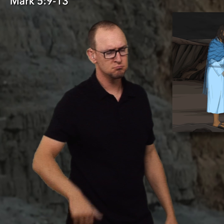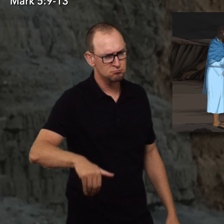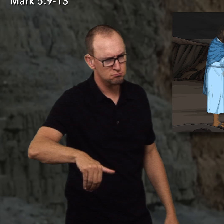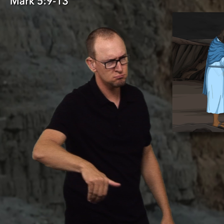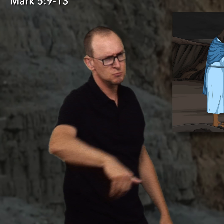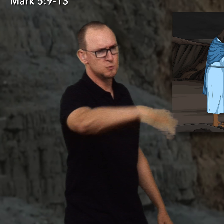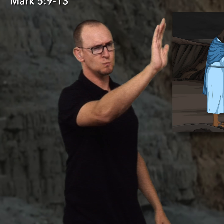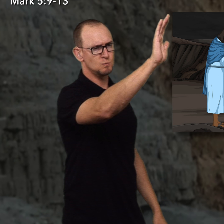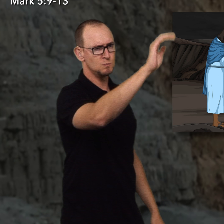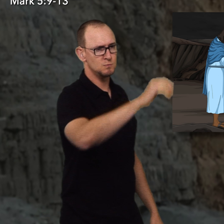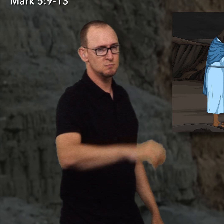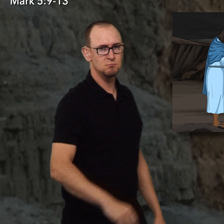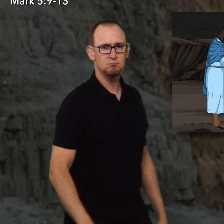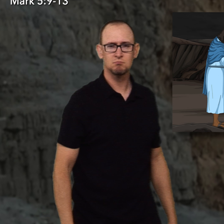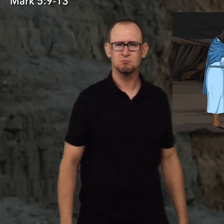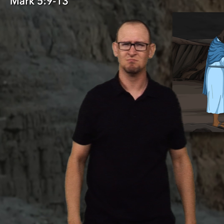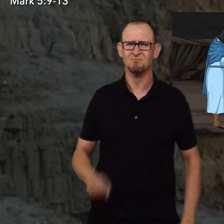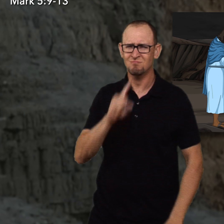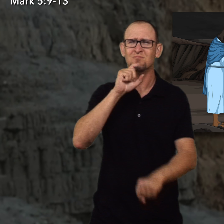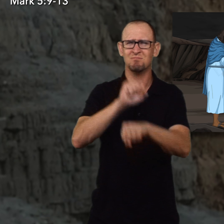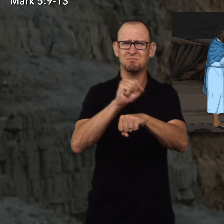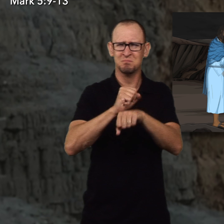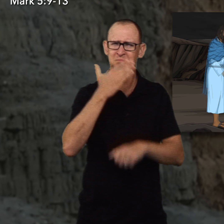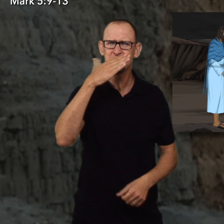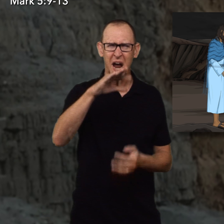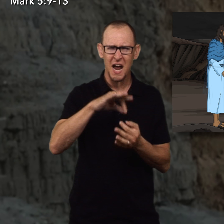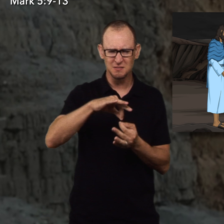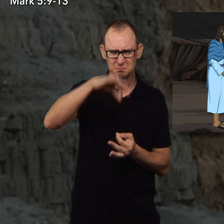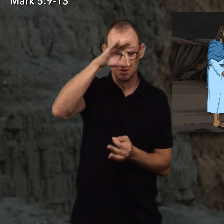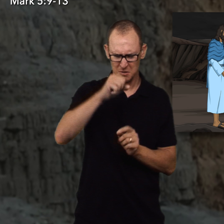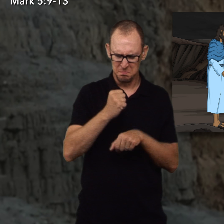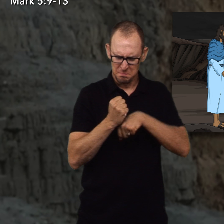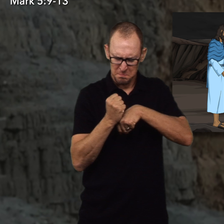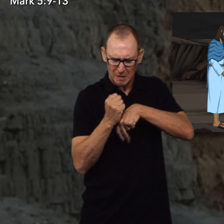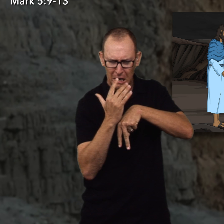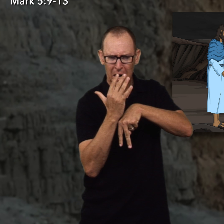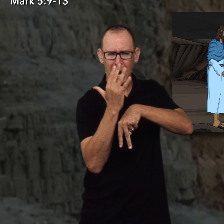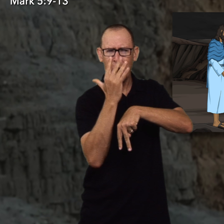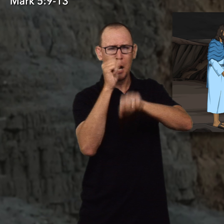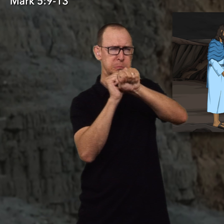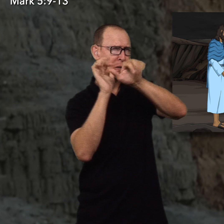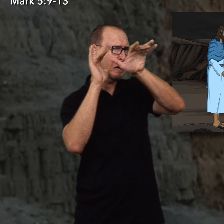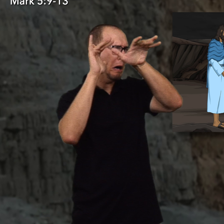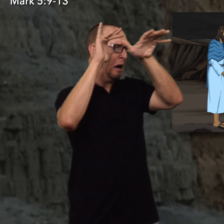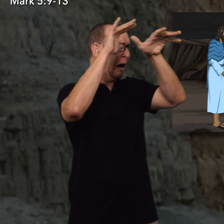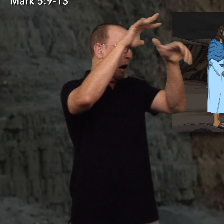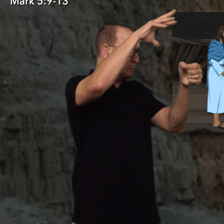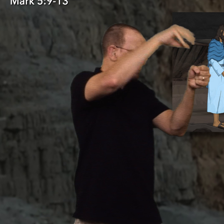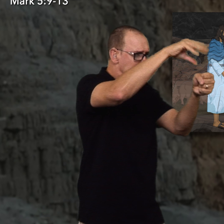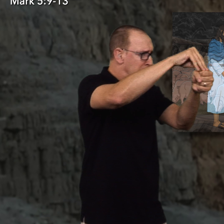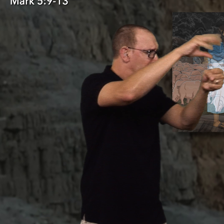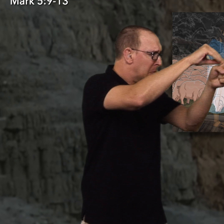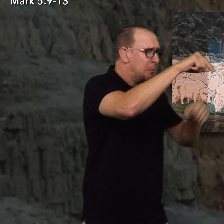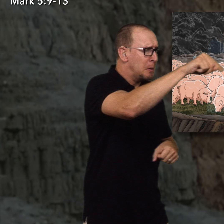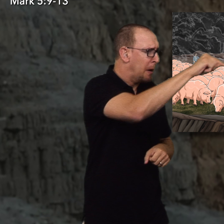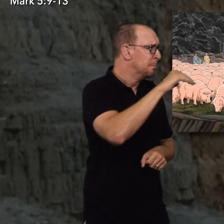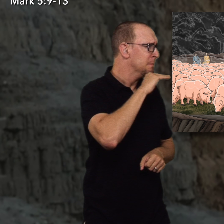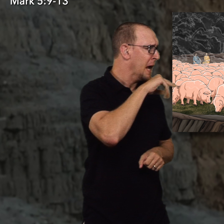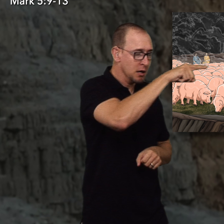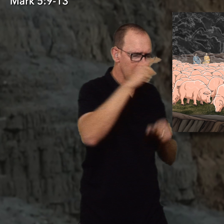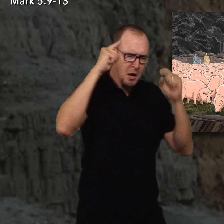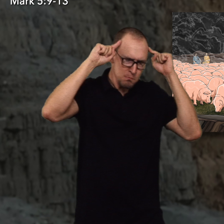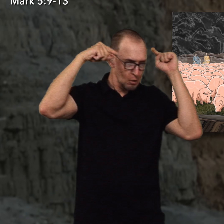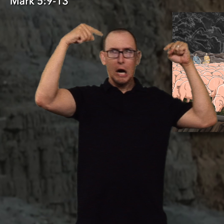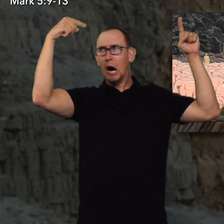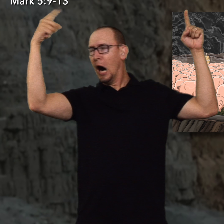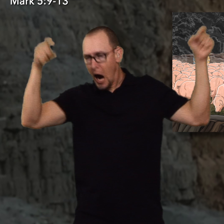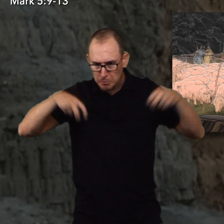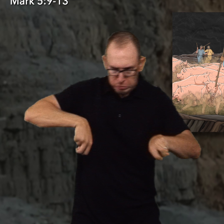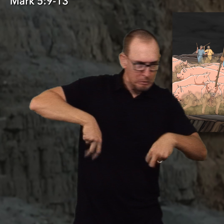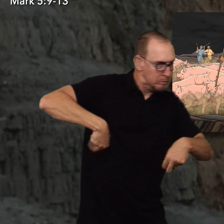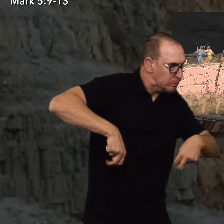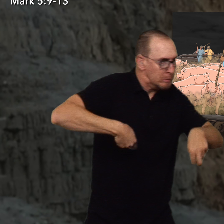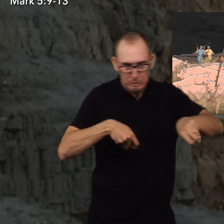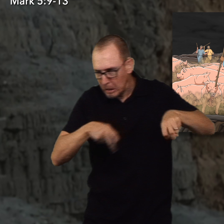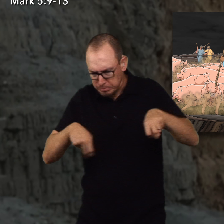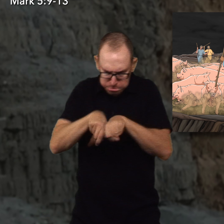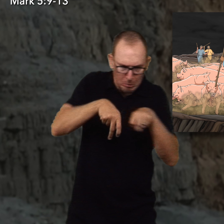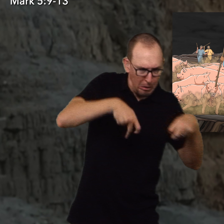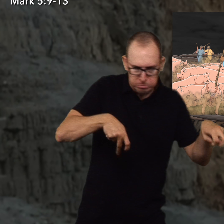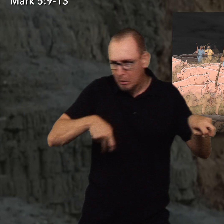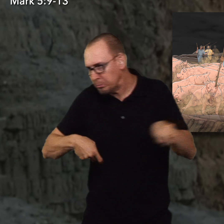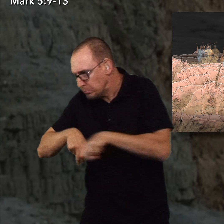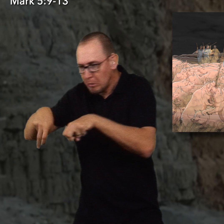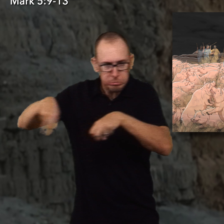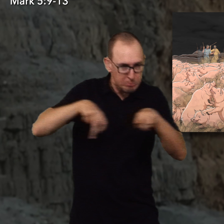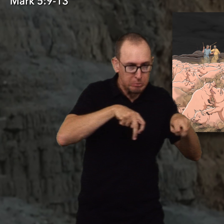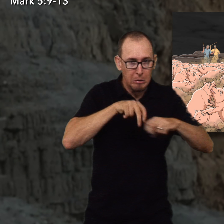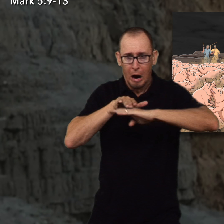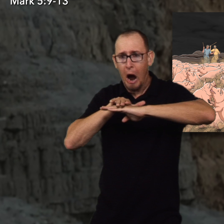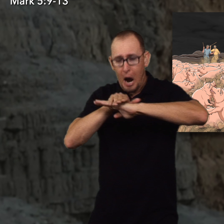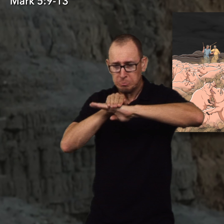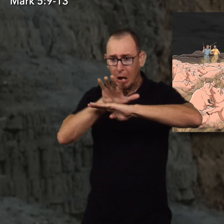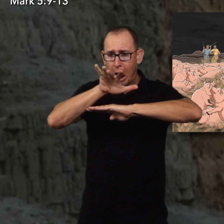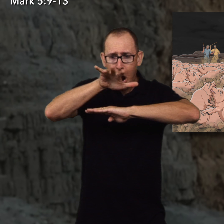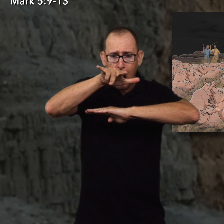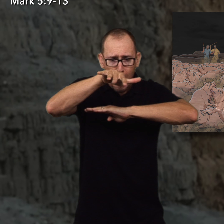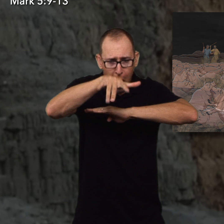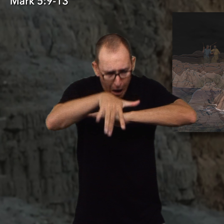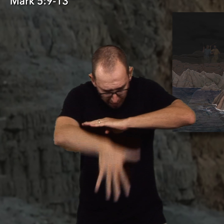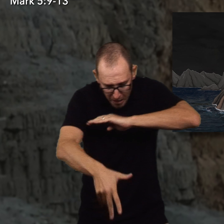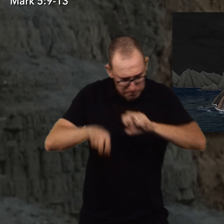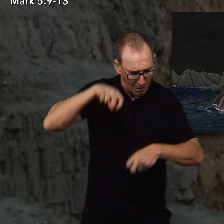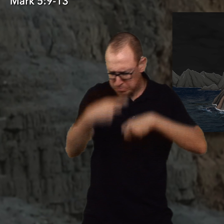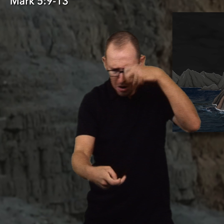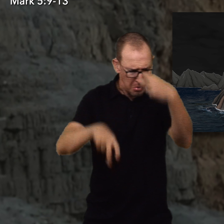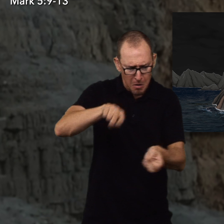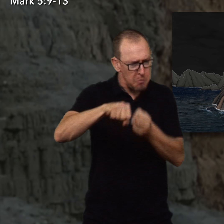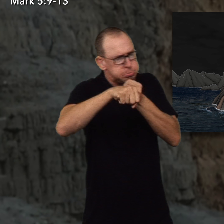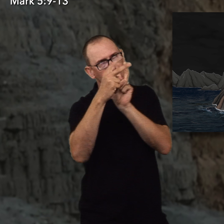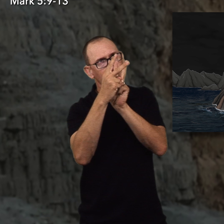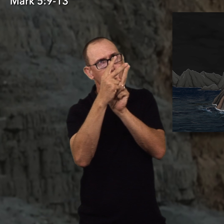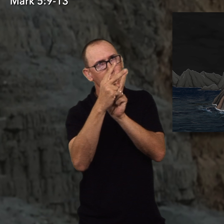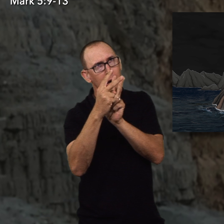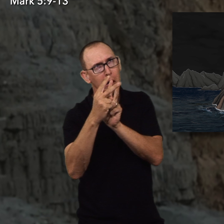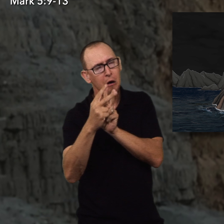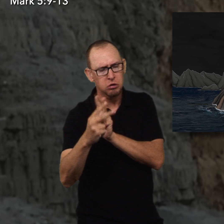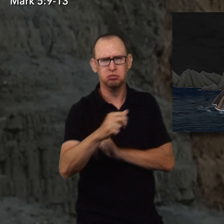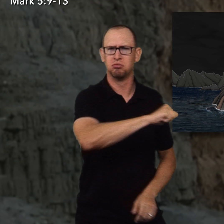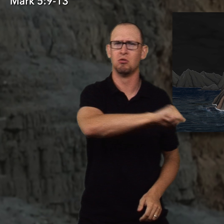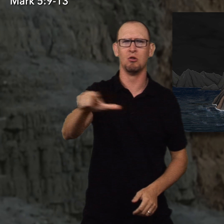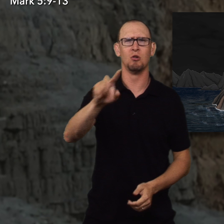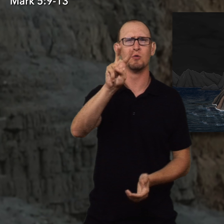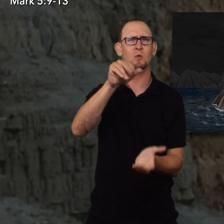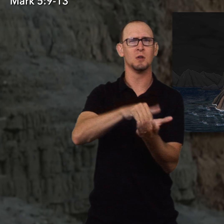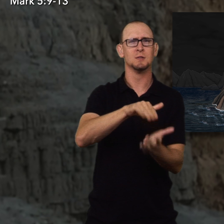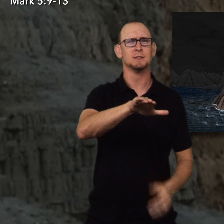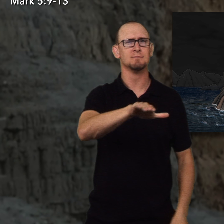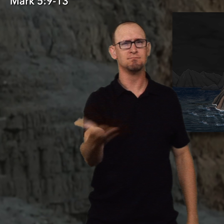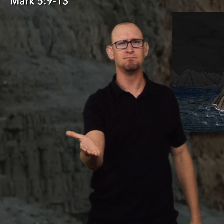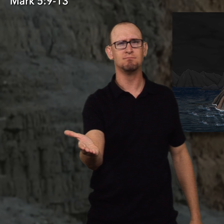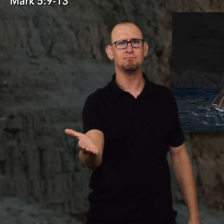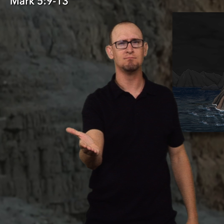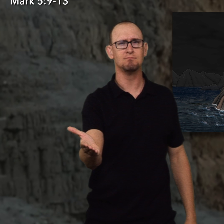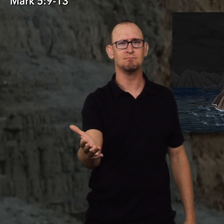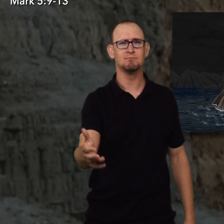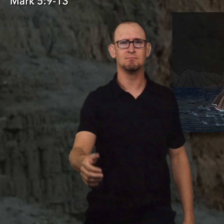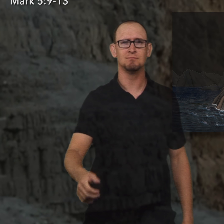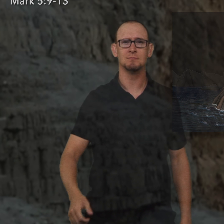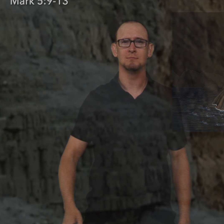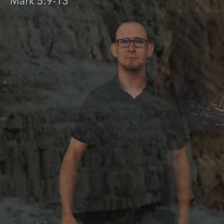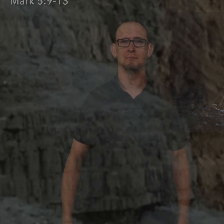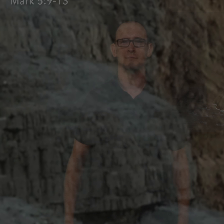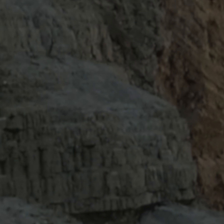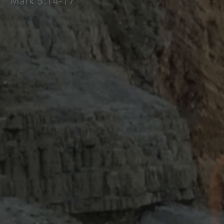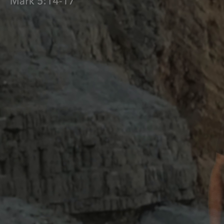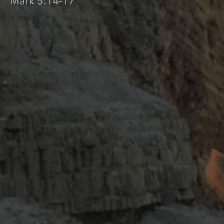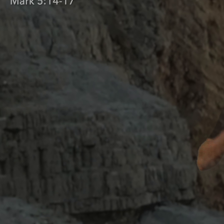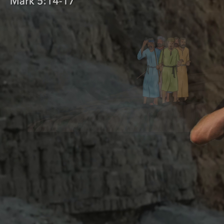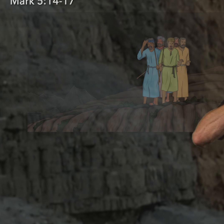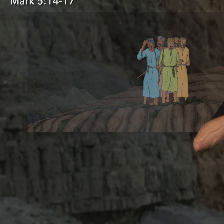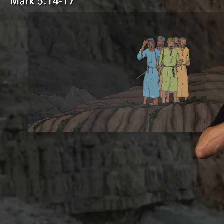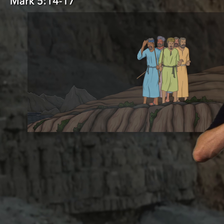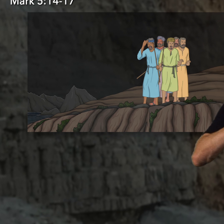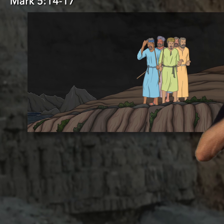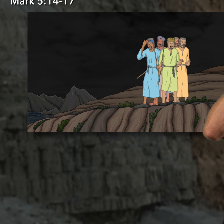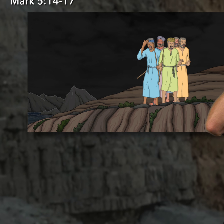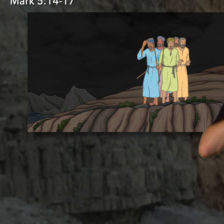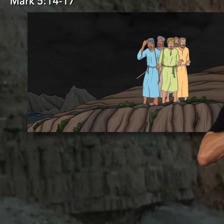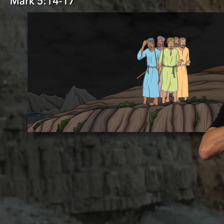He gave them permission, and the unclean spirits came out and went into the pigs, and the herd of about two thousand rushed down the steep bank into the sea and drowned in the water.